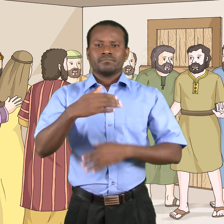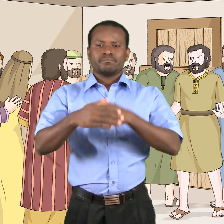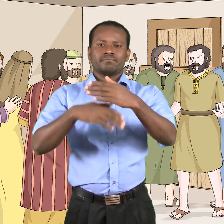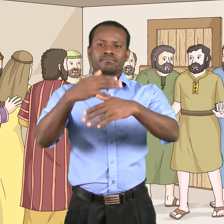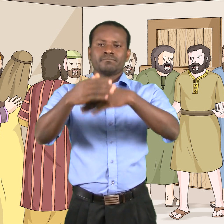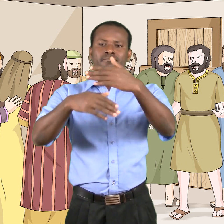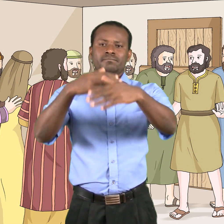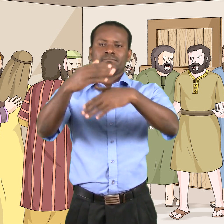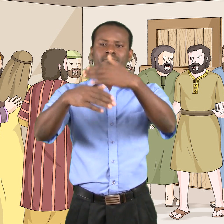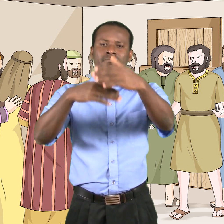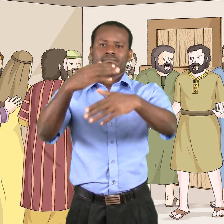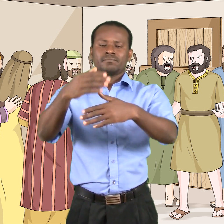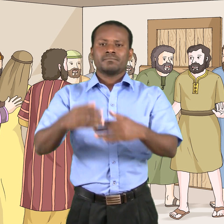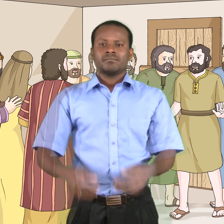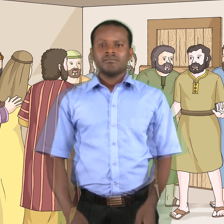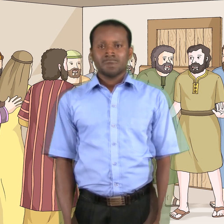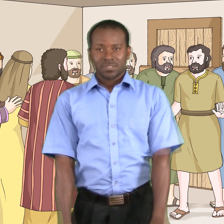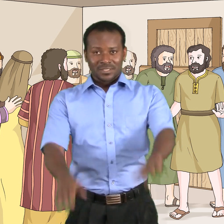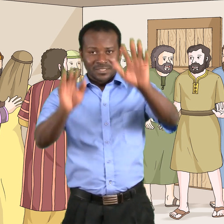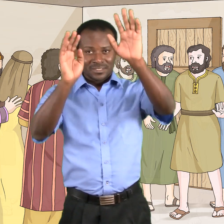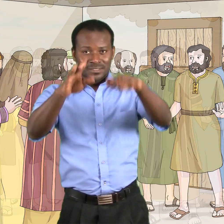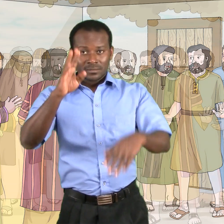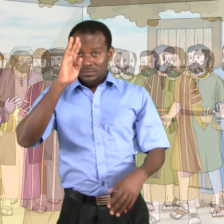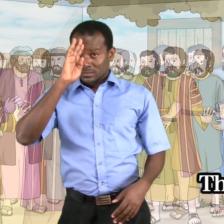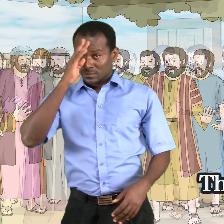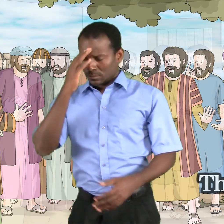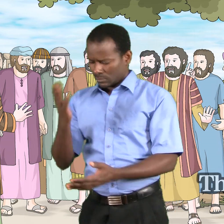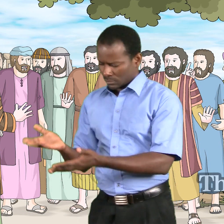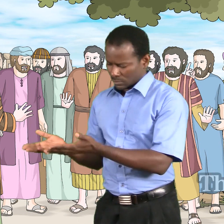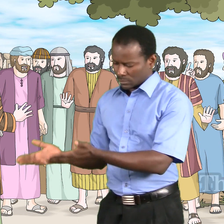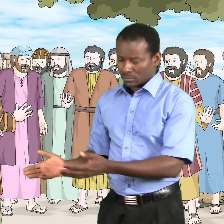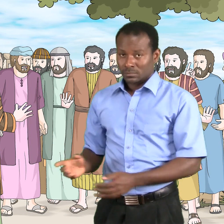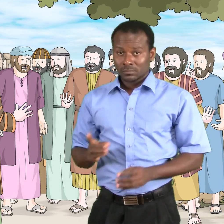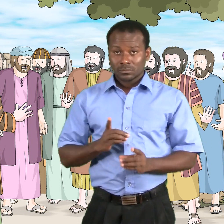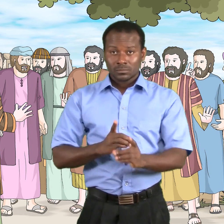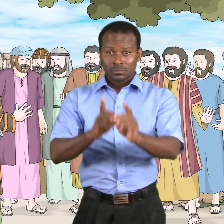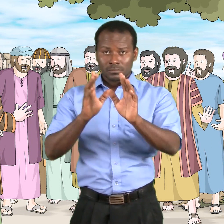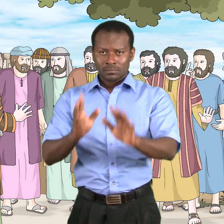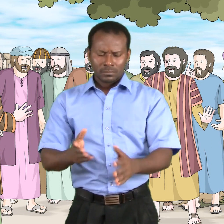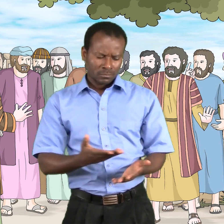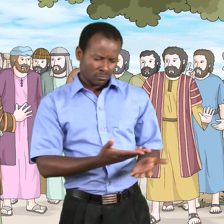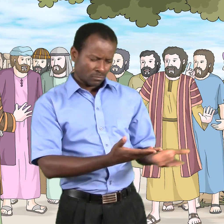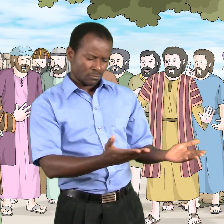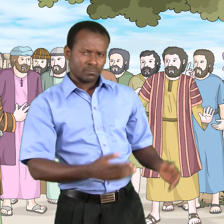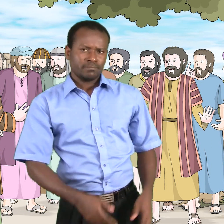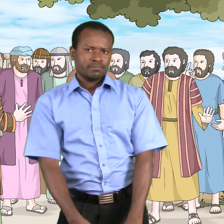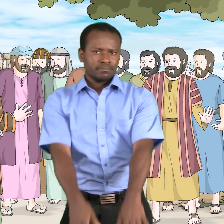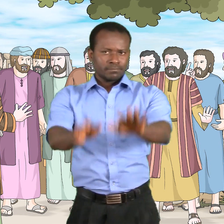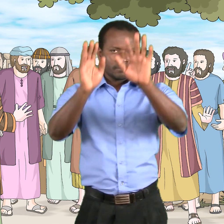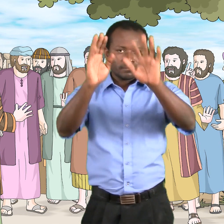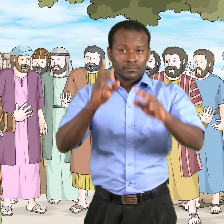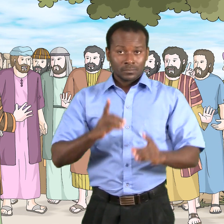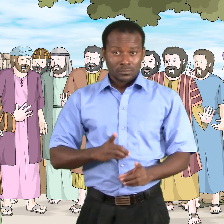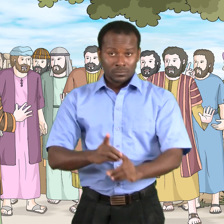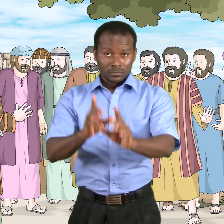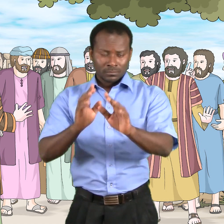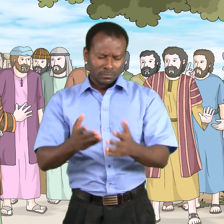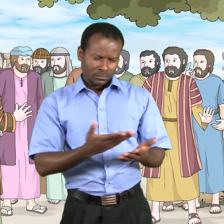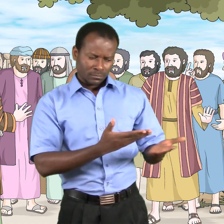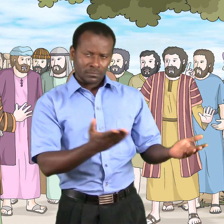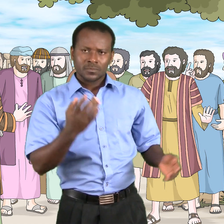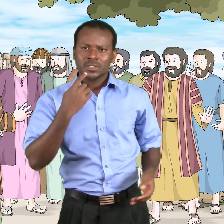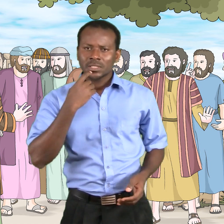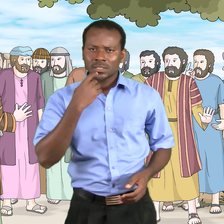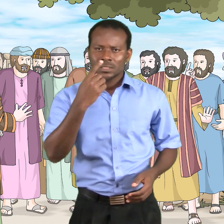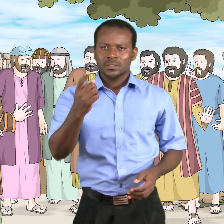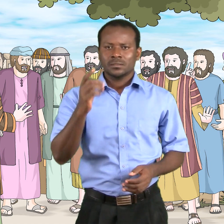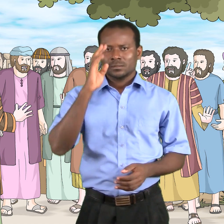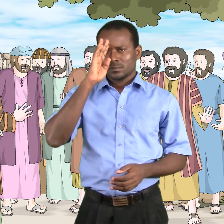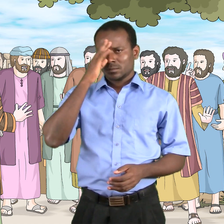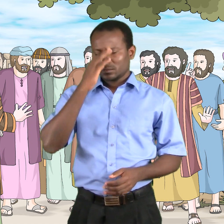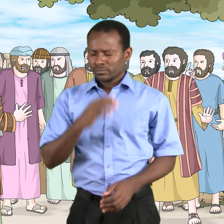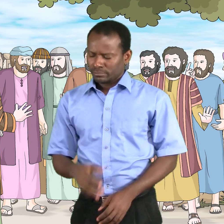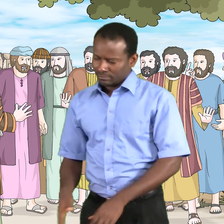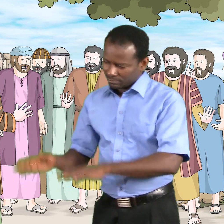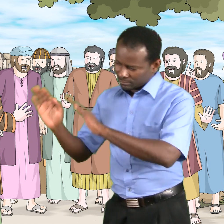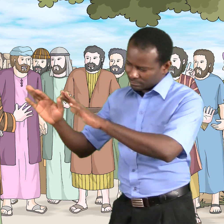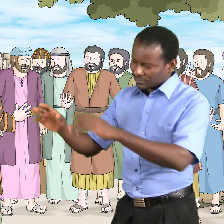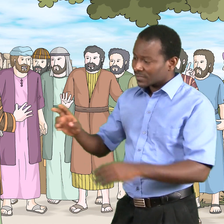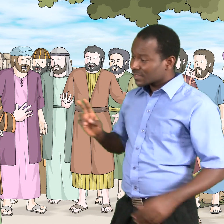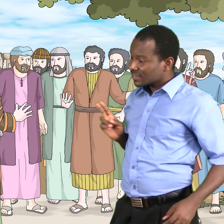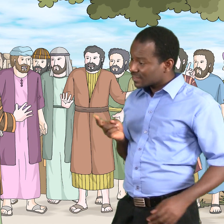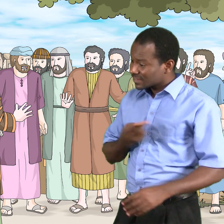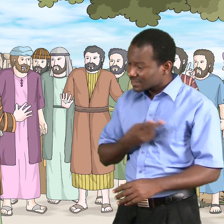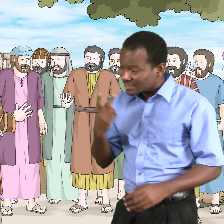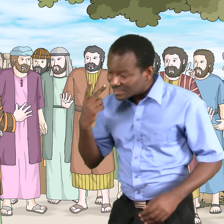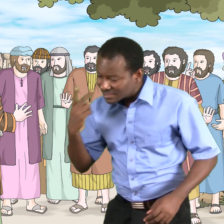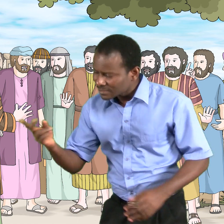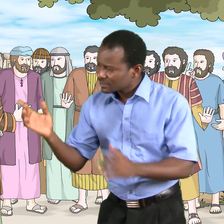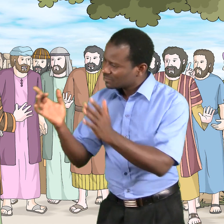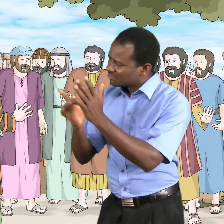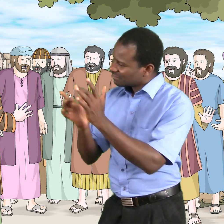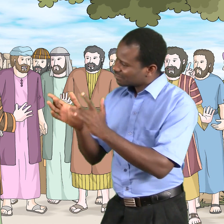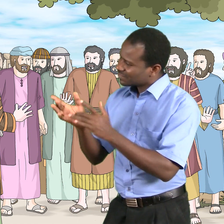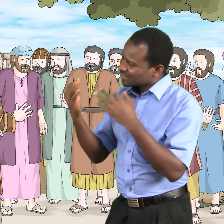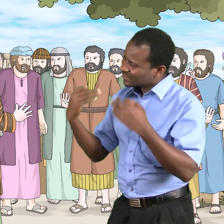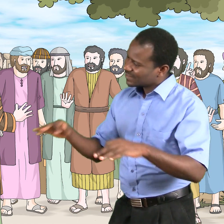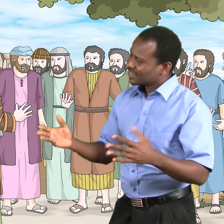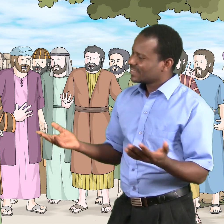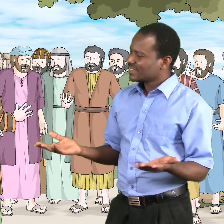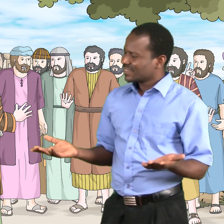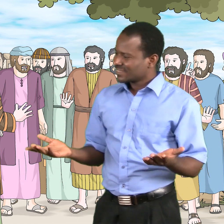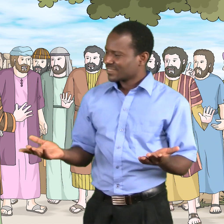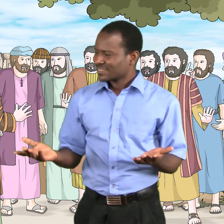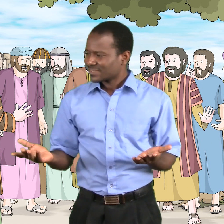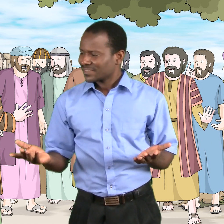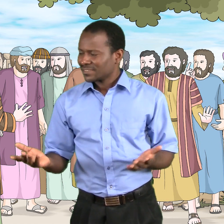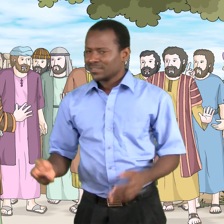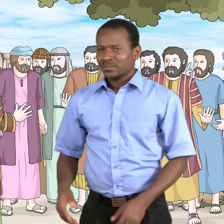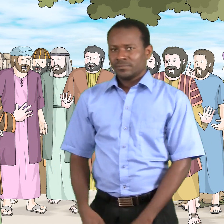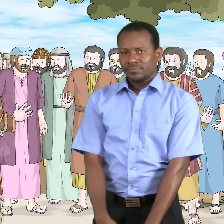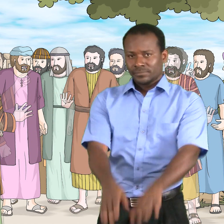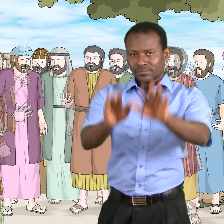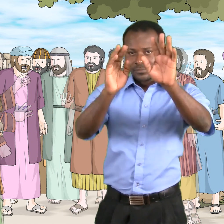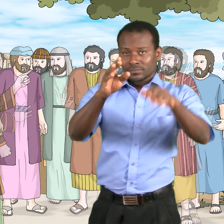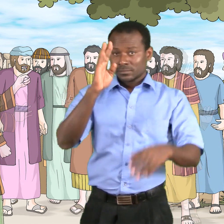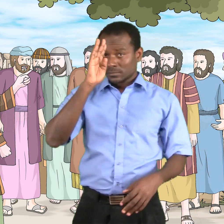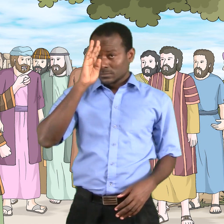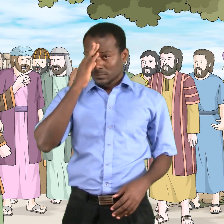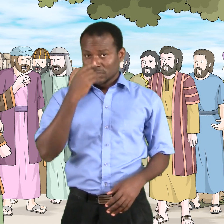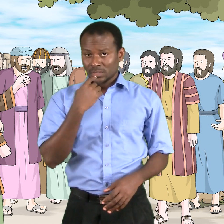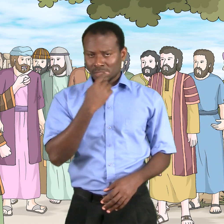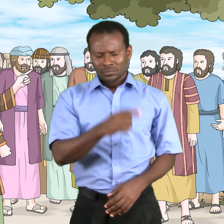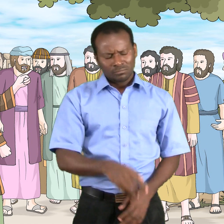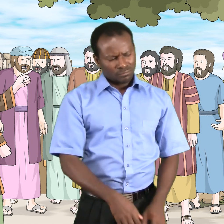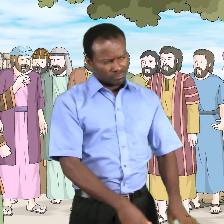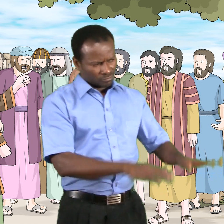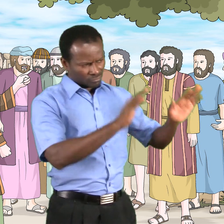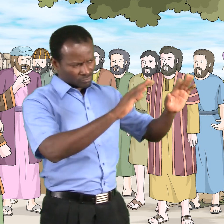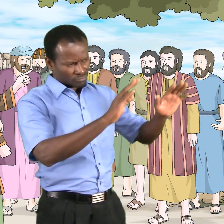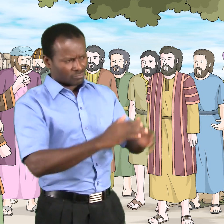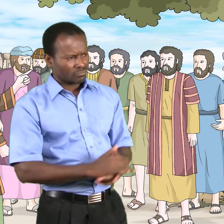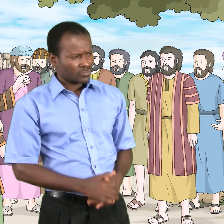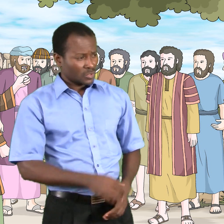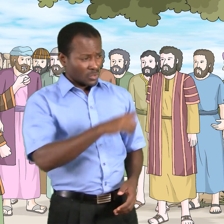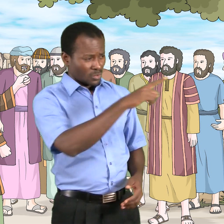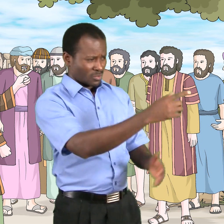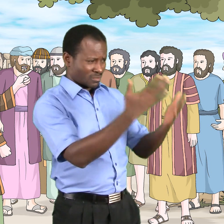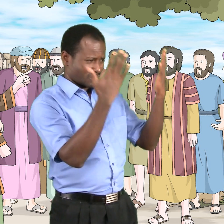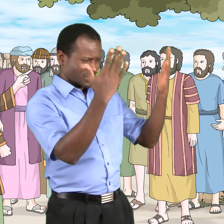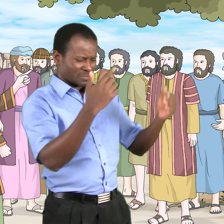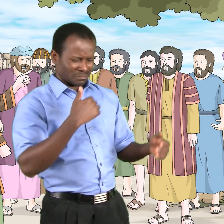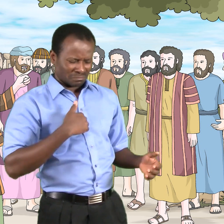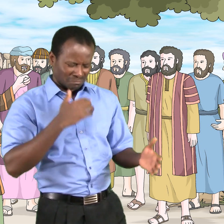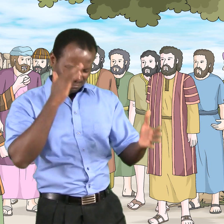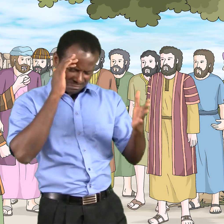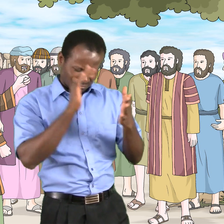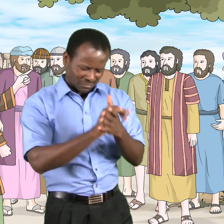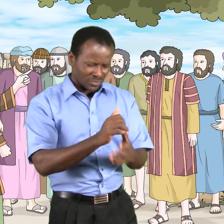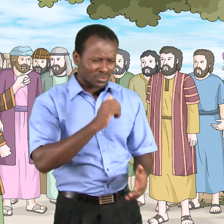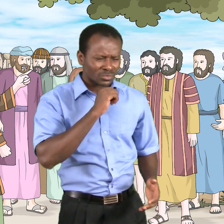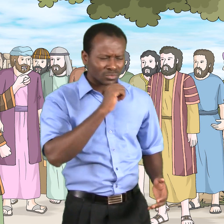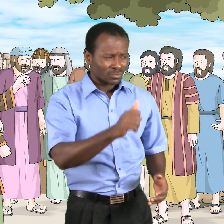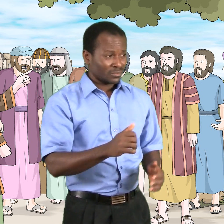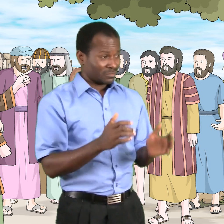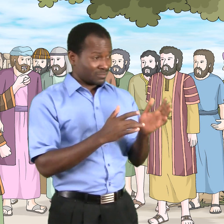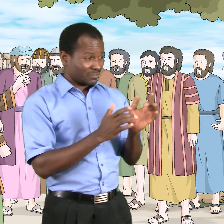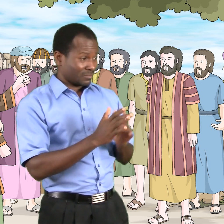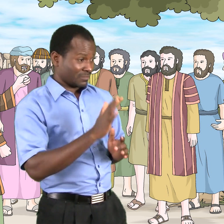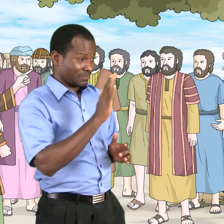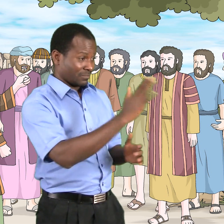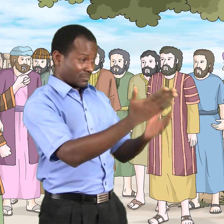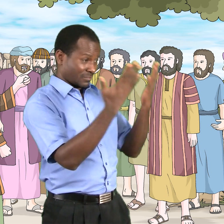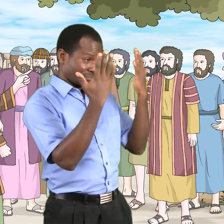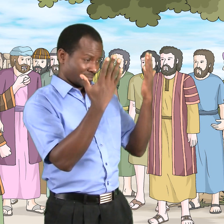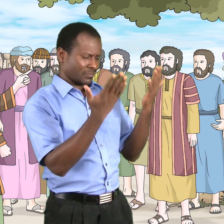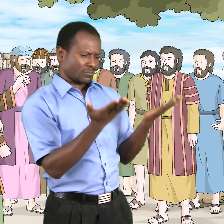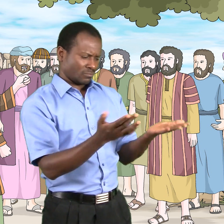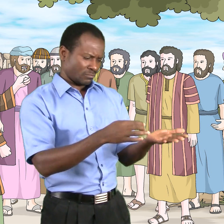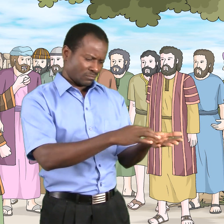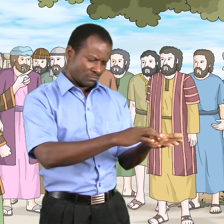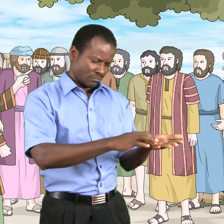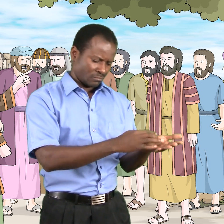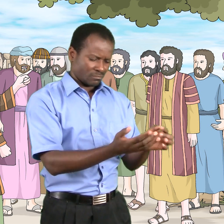Now Thomas called Didymus, one of the Twelve, was not with the disciples when Jesus came. So the other disciples told him, “We have seen the Lord!”